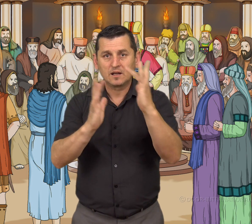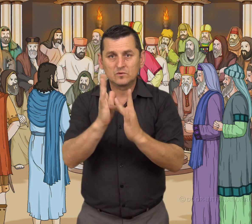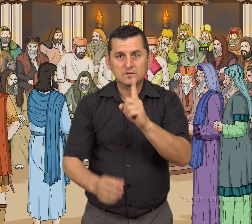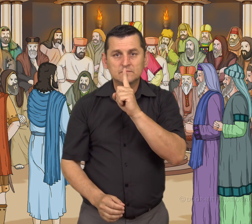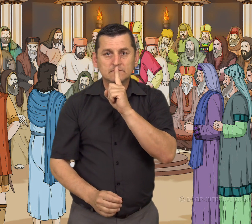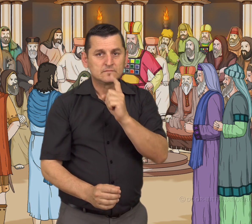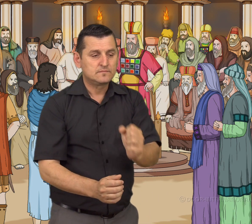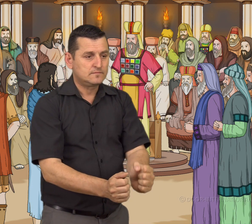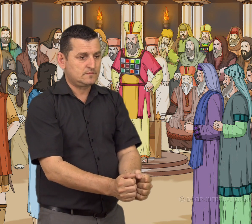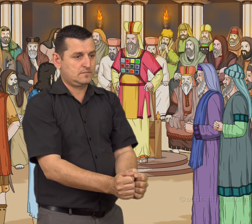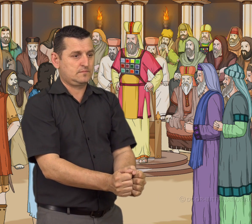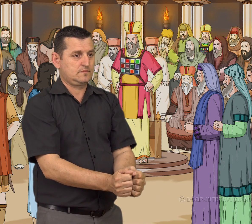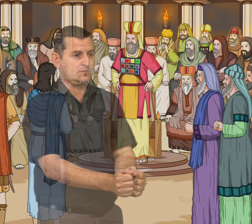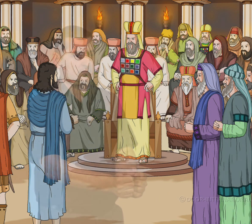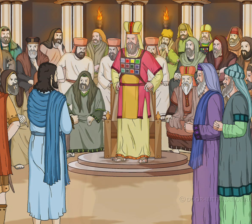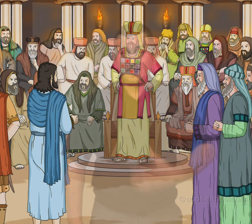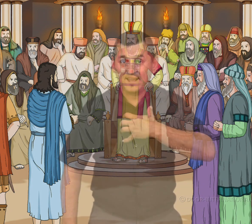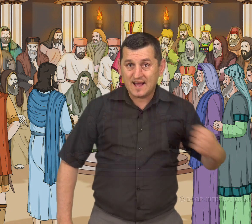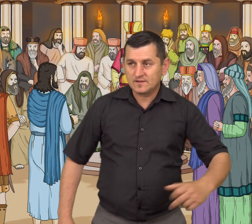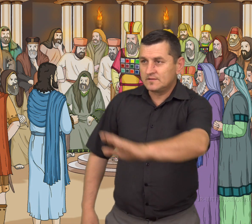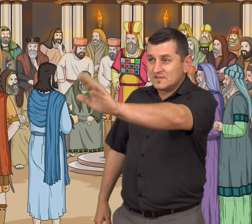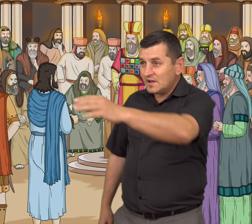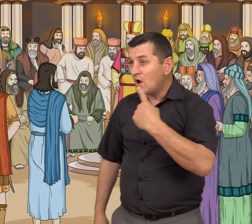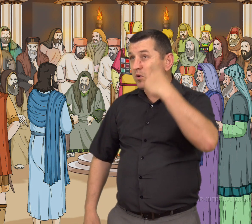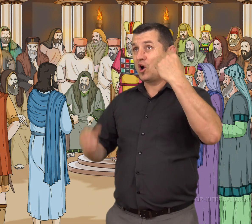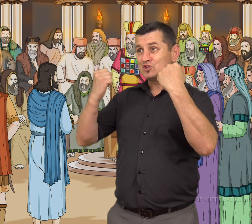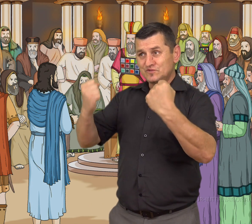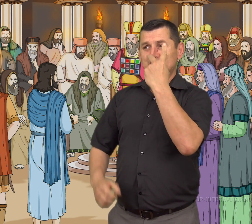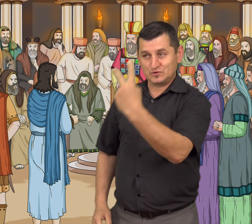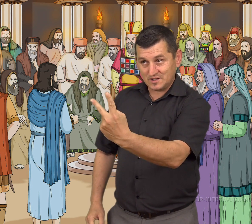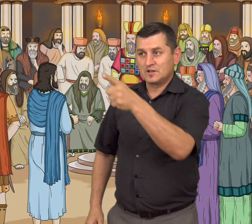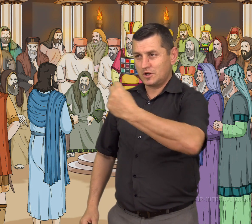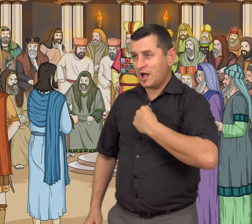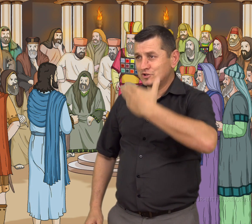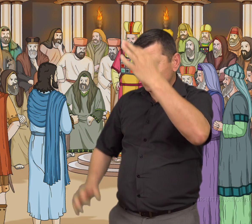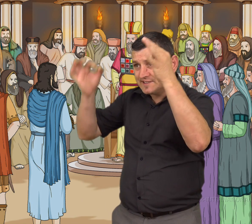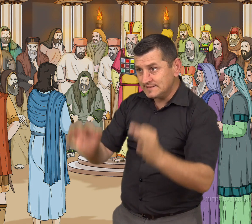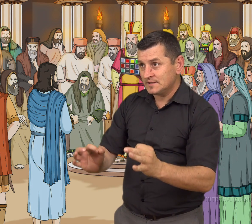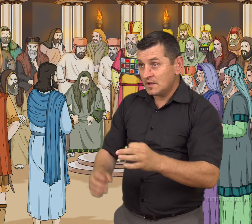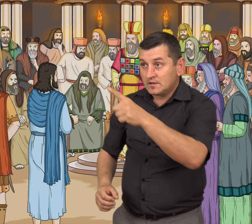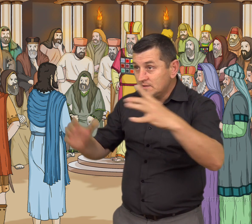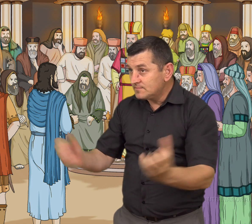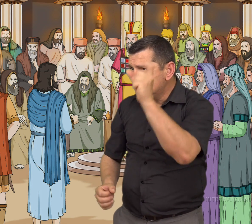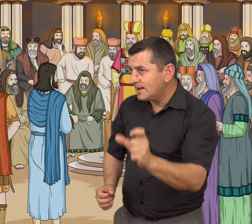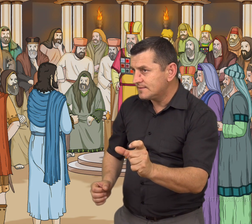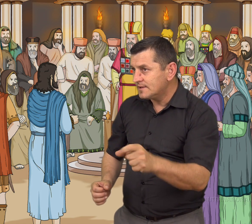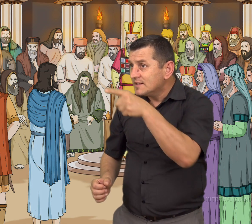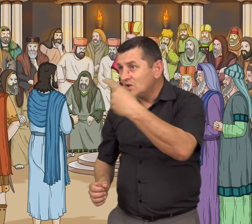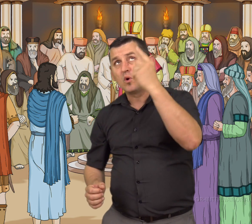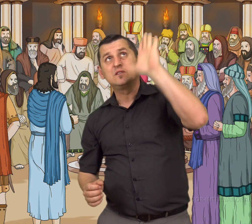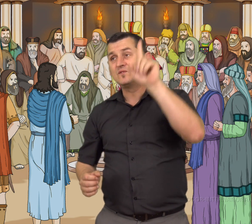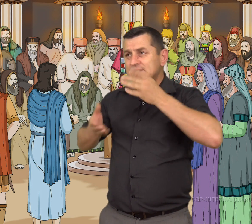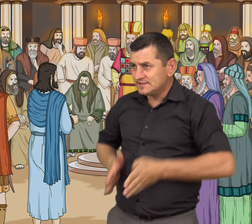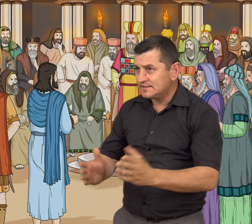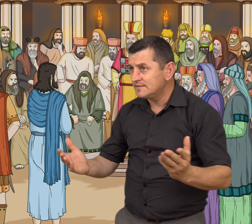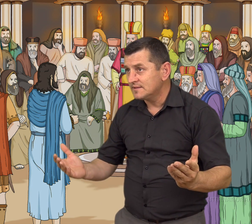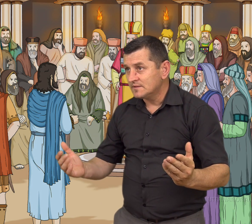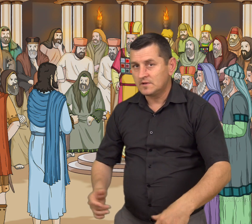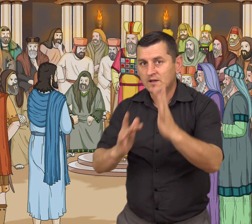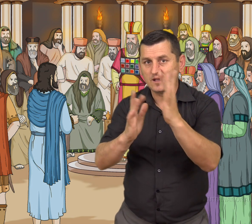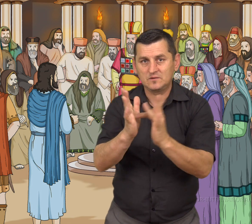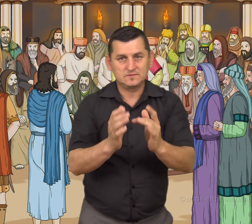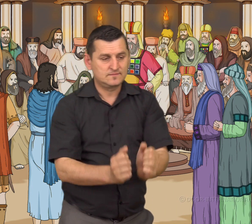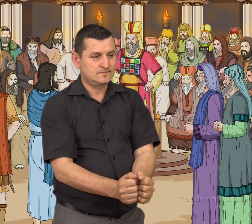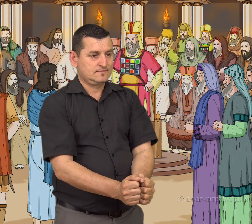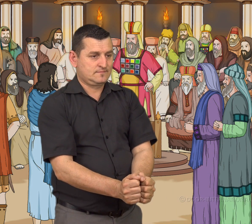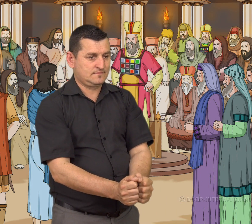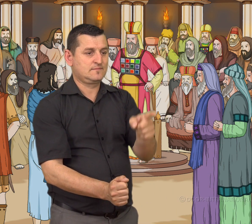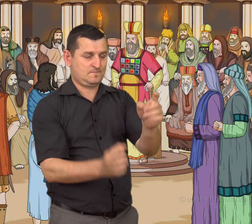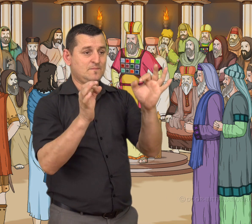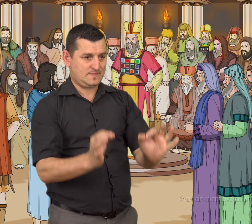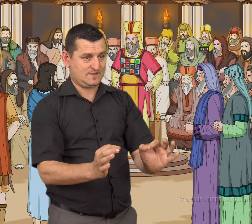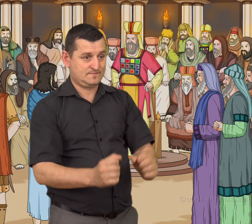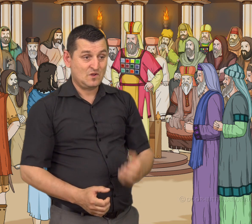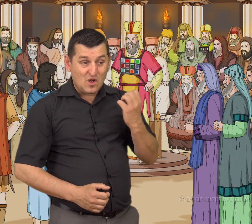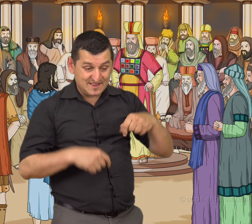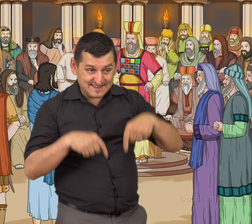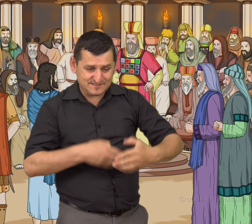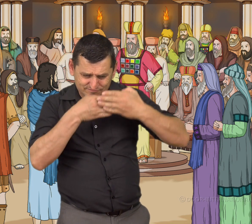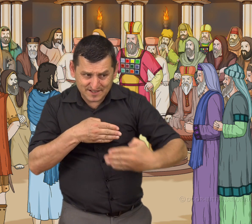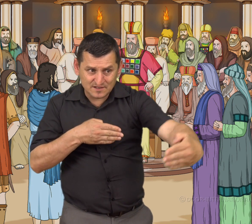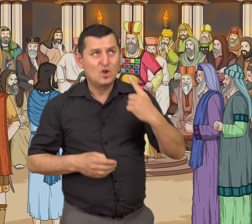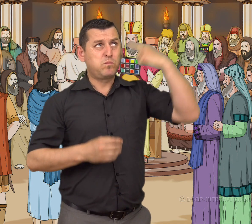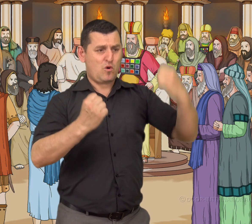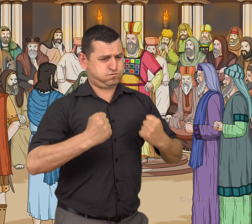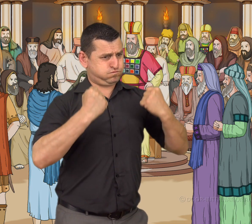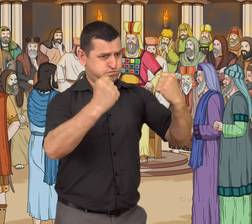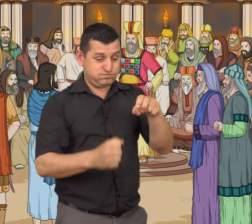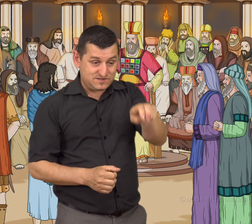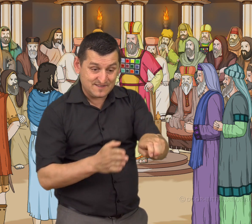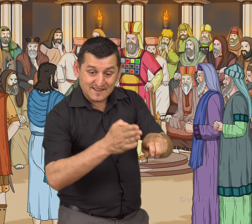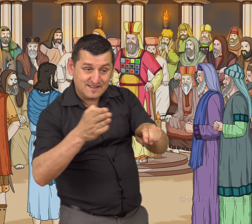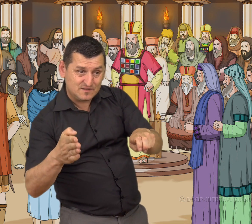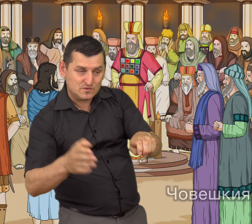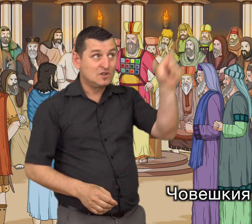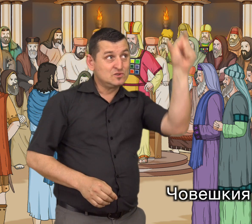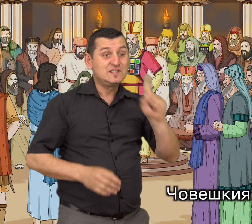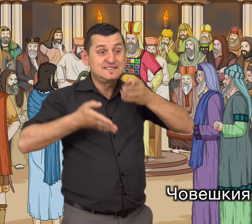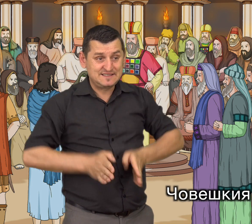Then the high priest said to Him, “I charge You under oath by the living God: Tell us if You are the Christ, the Son of God.” “You have said it yourself,” Jesus answered.